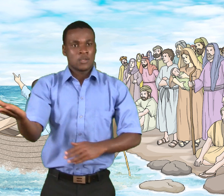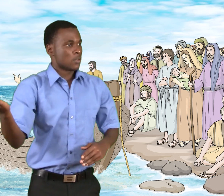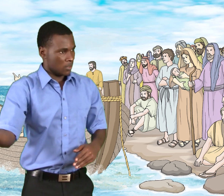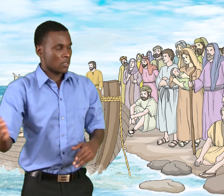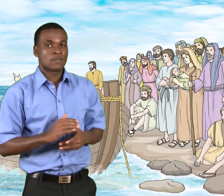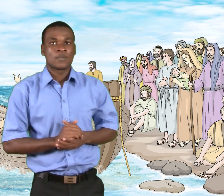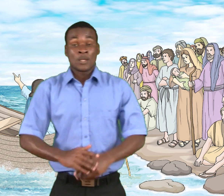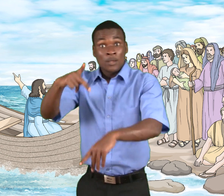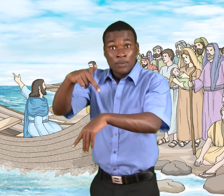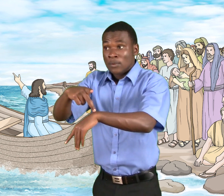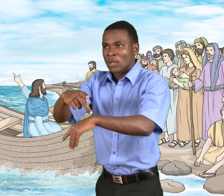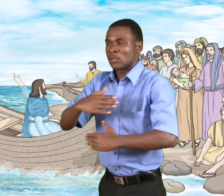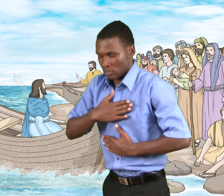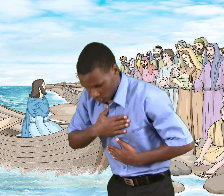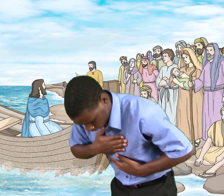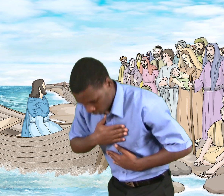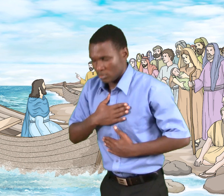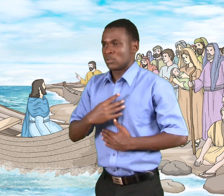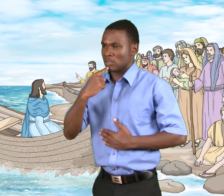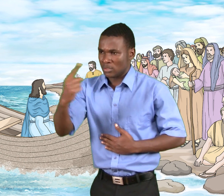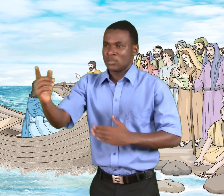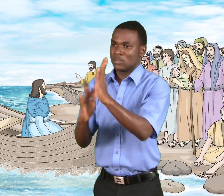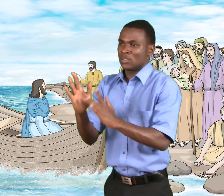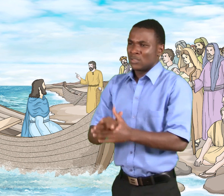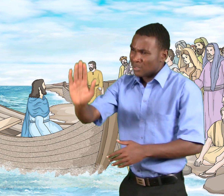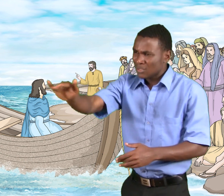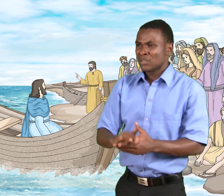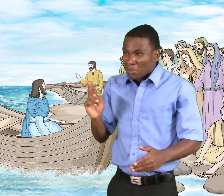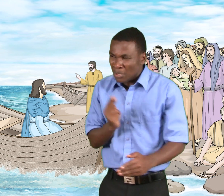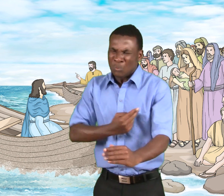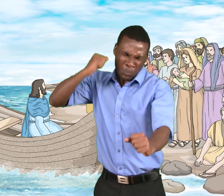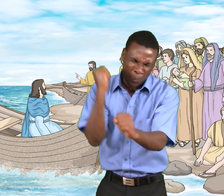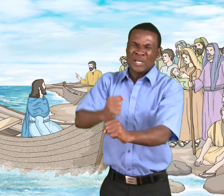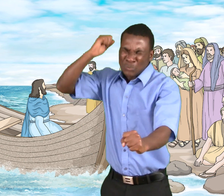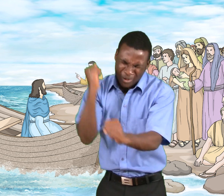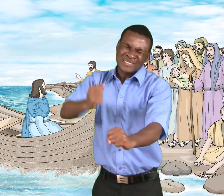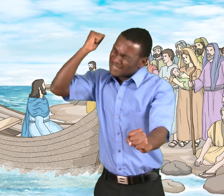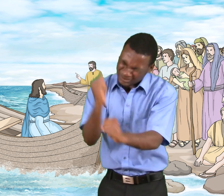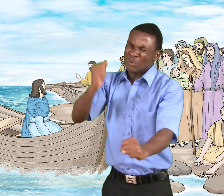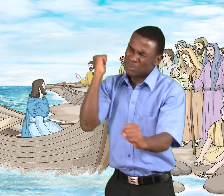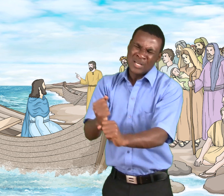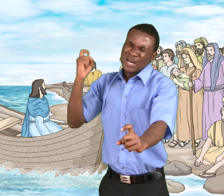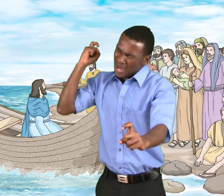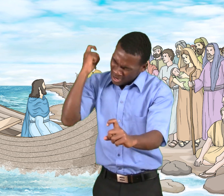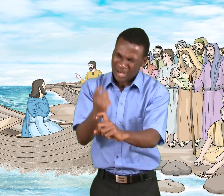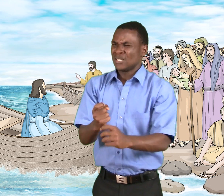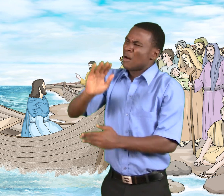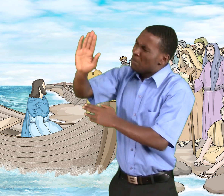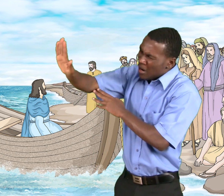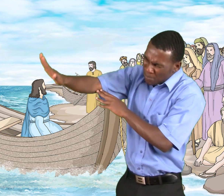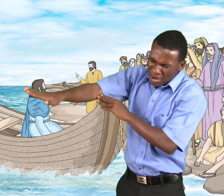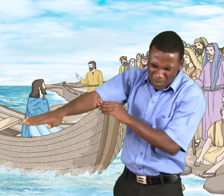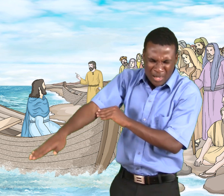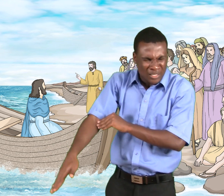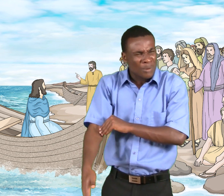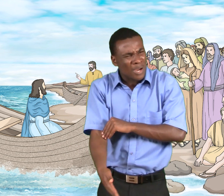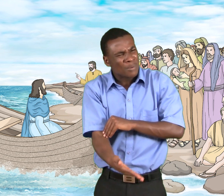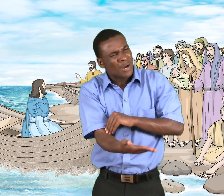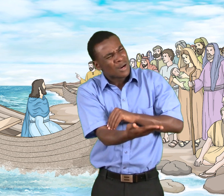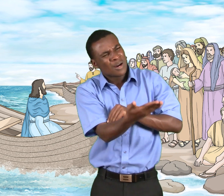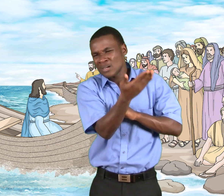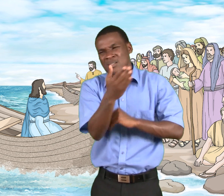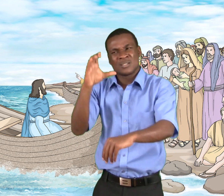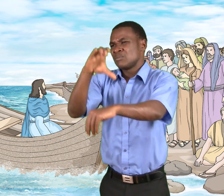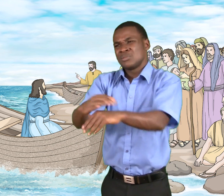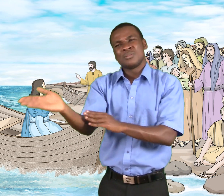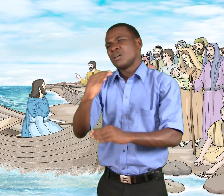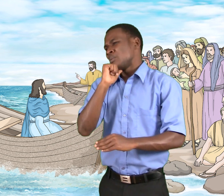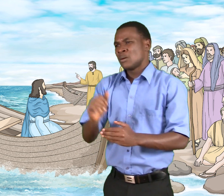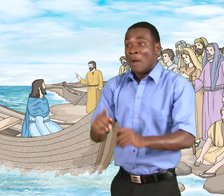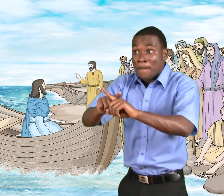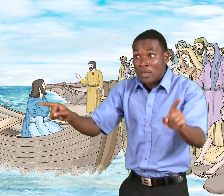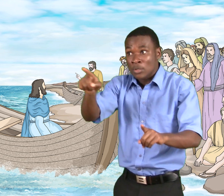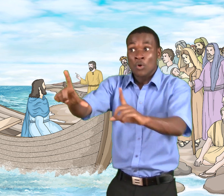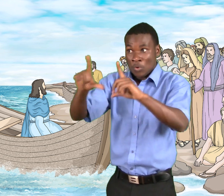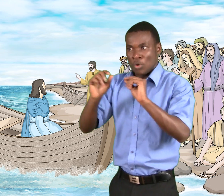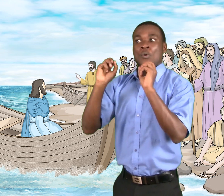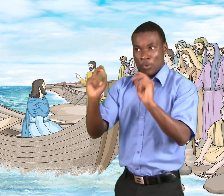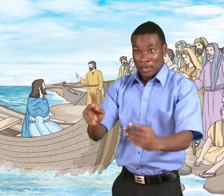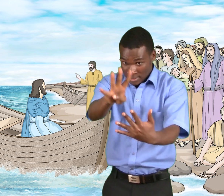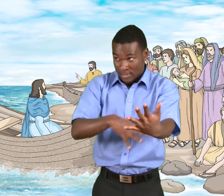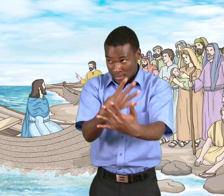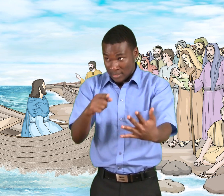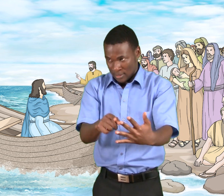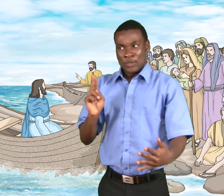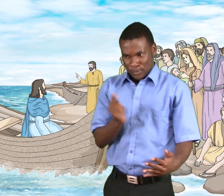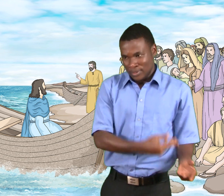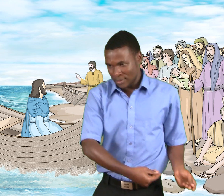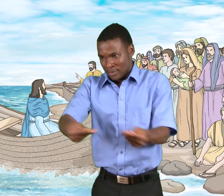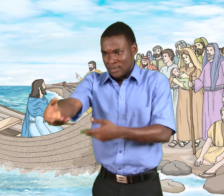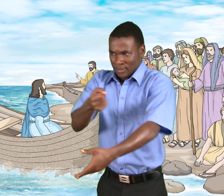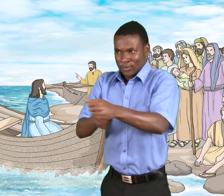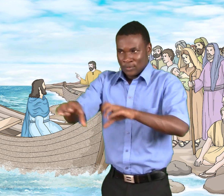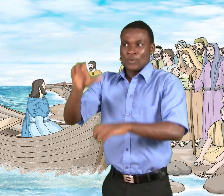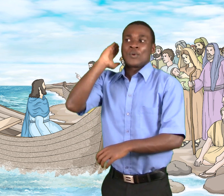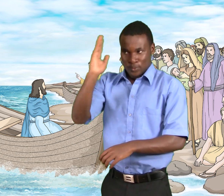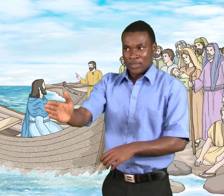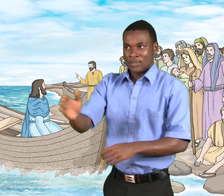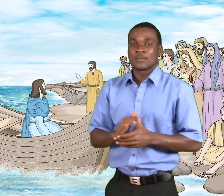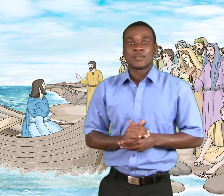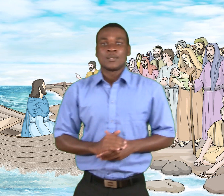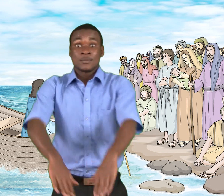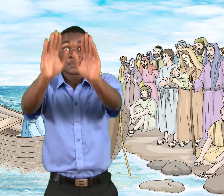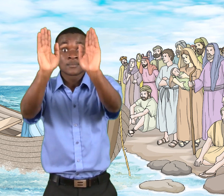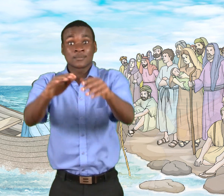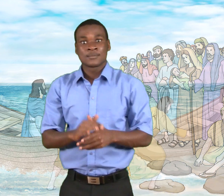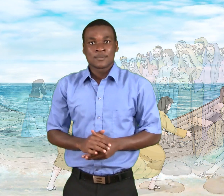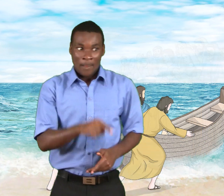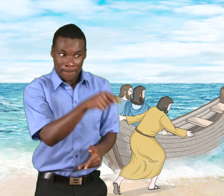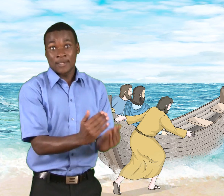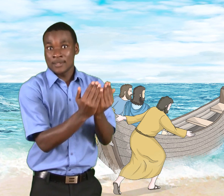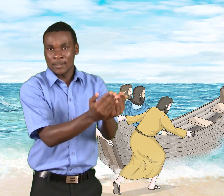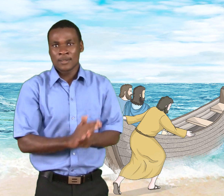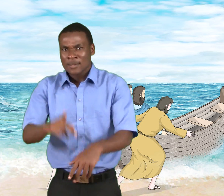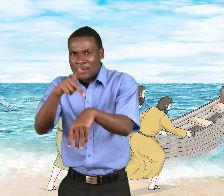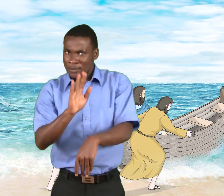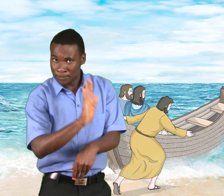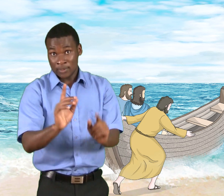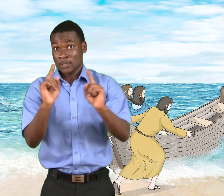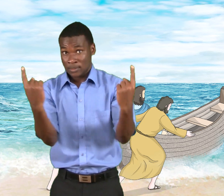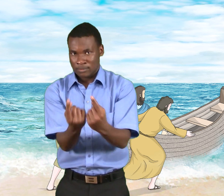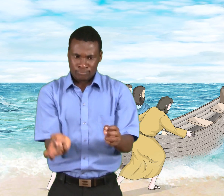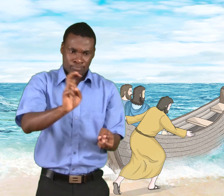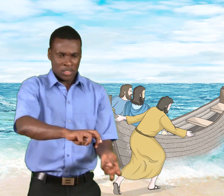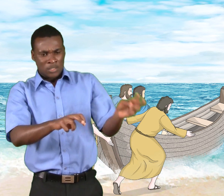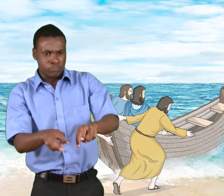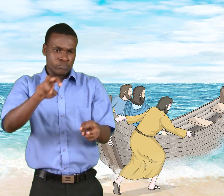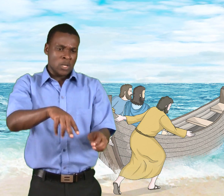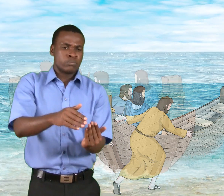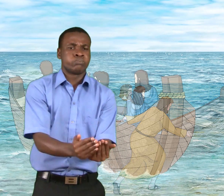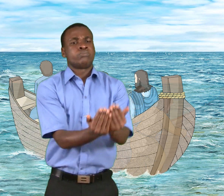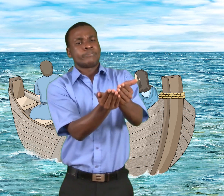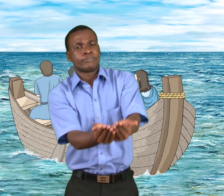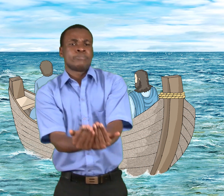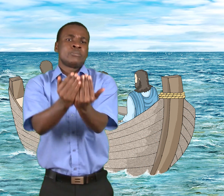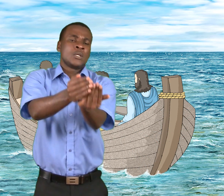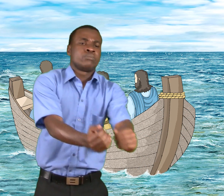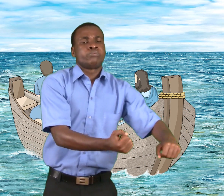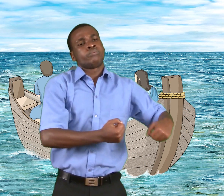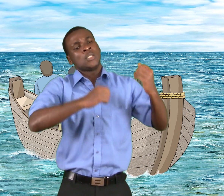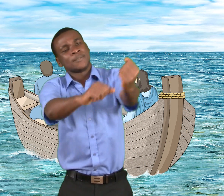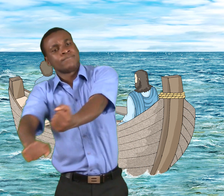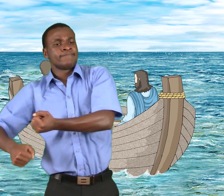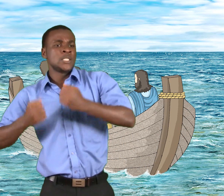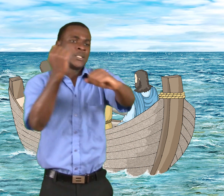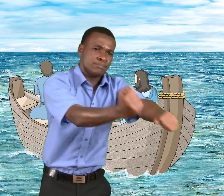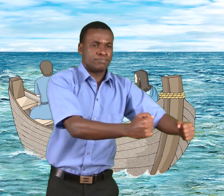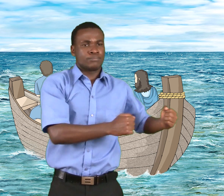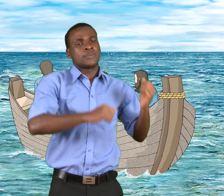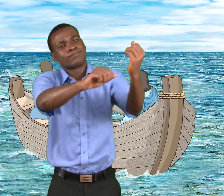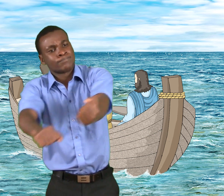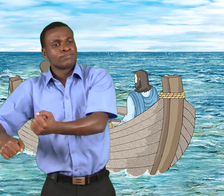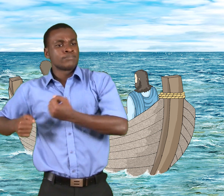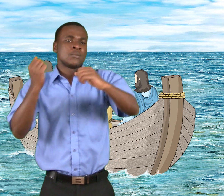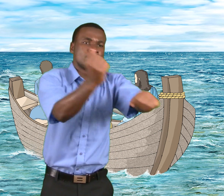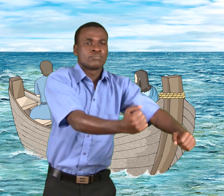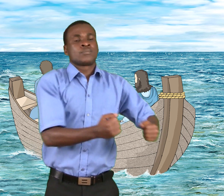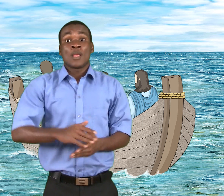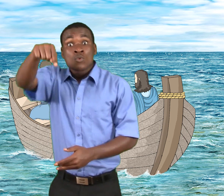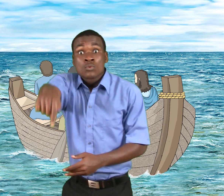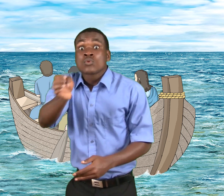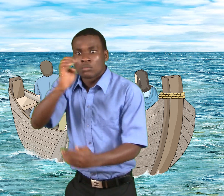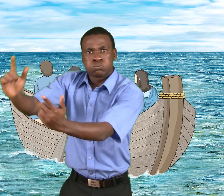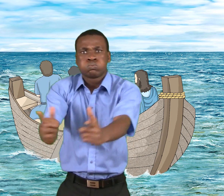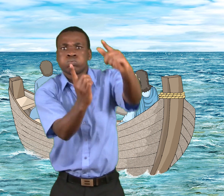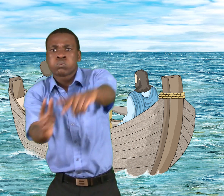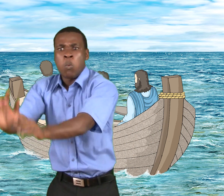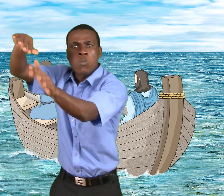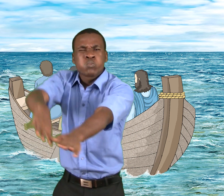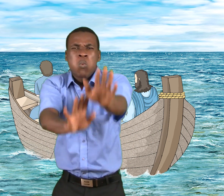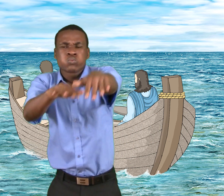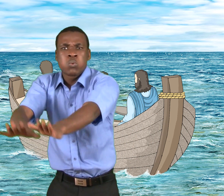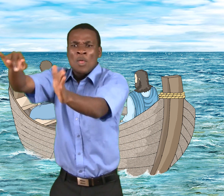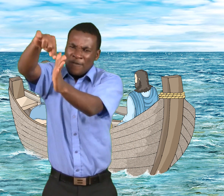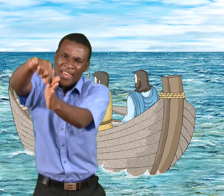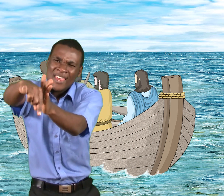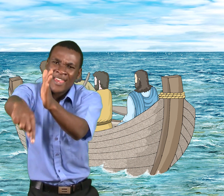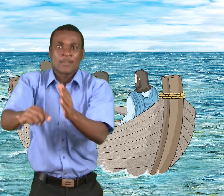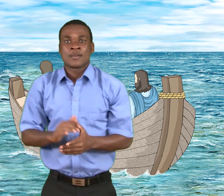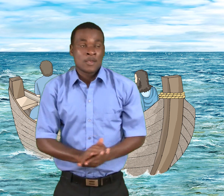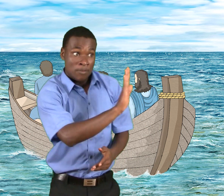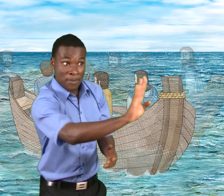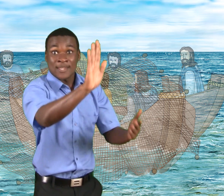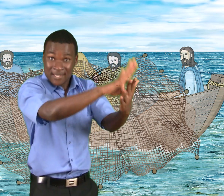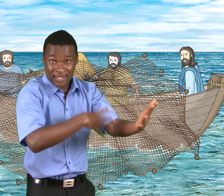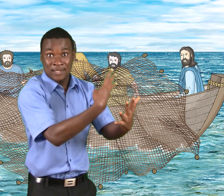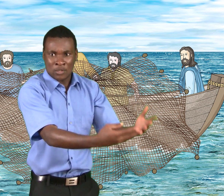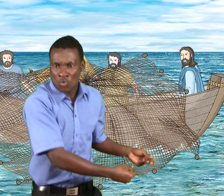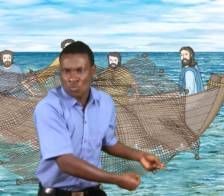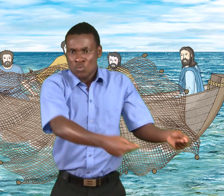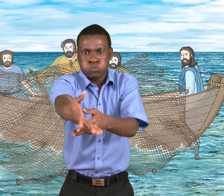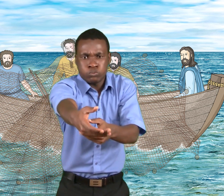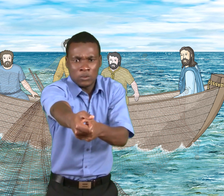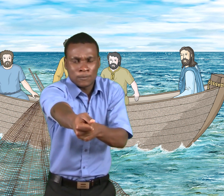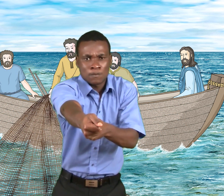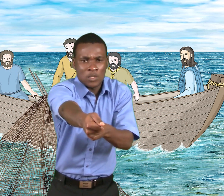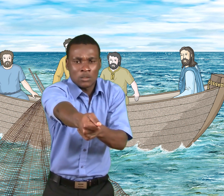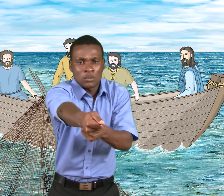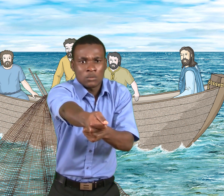And sitting down, He taught the people from the boat. When Jesus had finished speaking, He said to Simon, “Put out into deep water and let down your nets for a catch.”